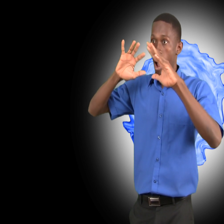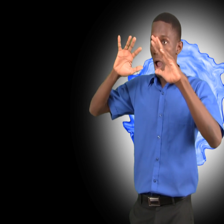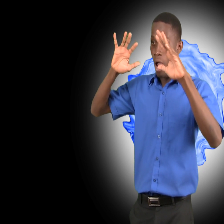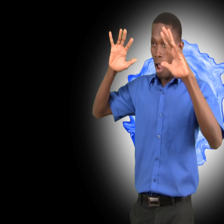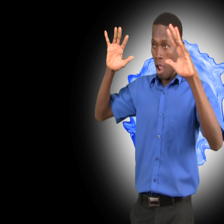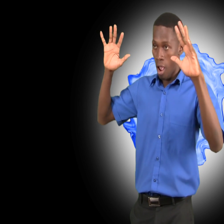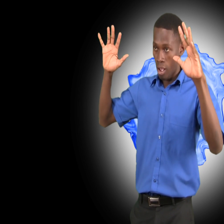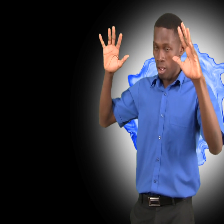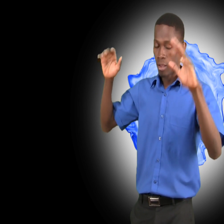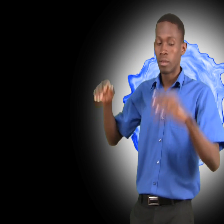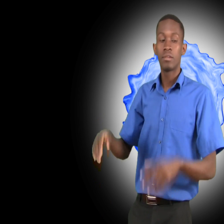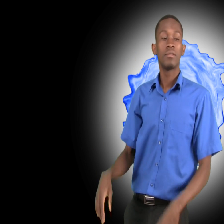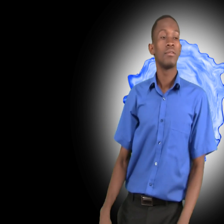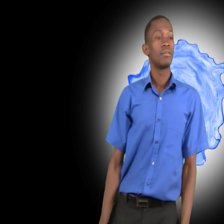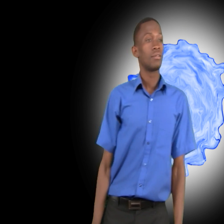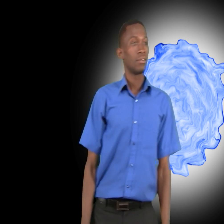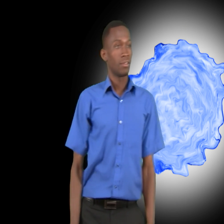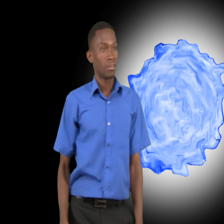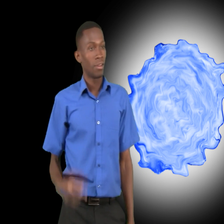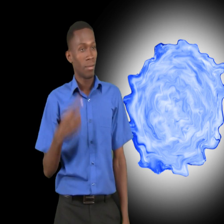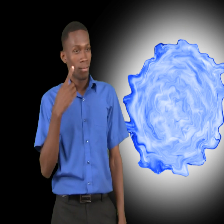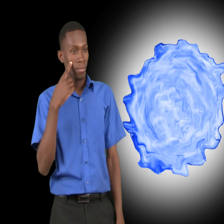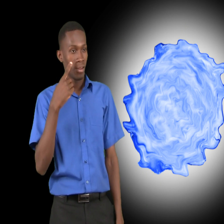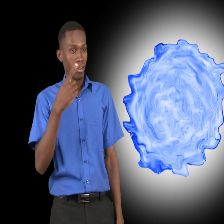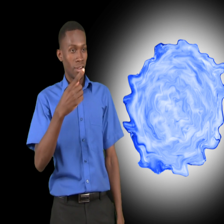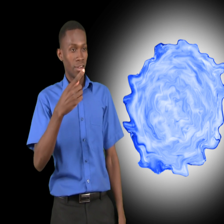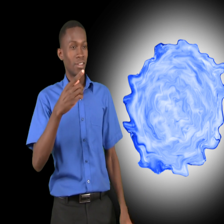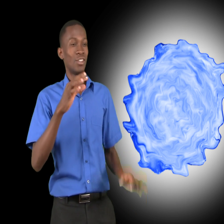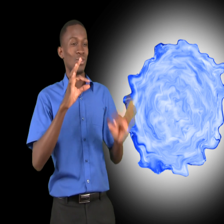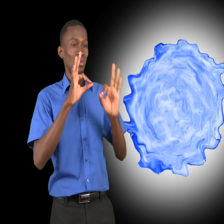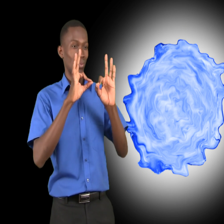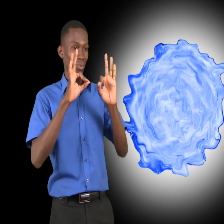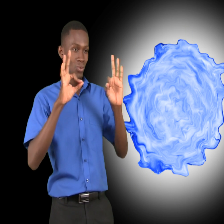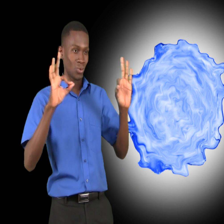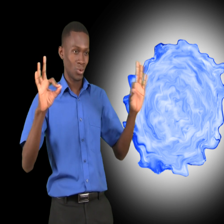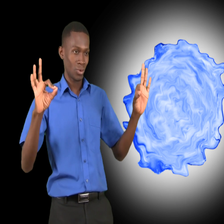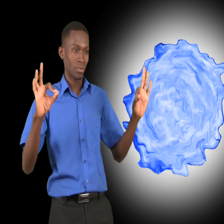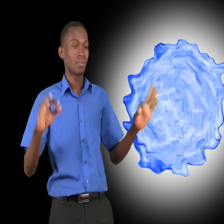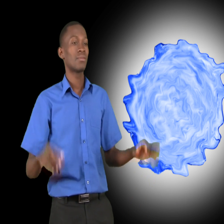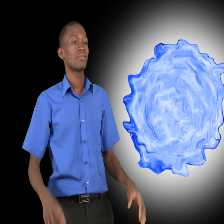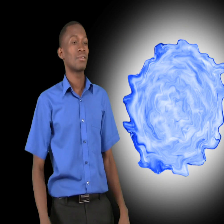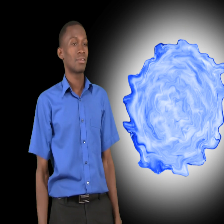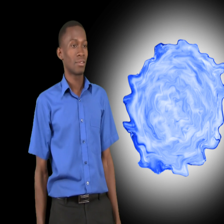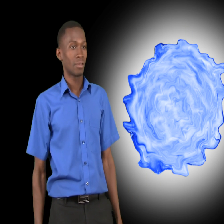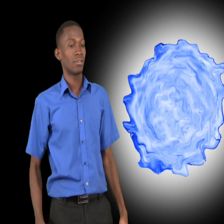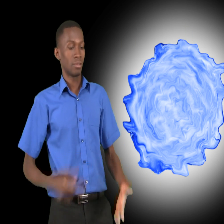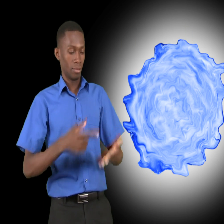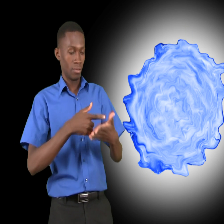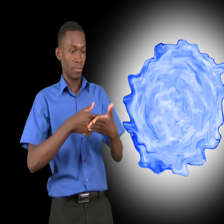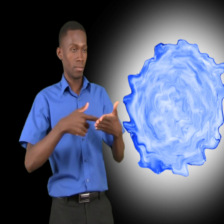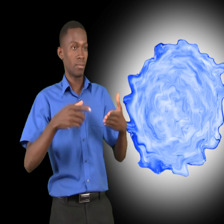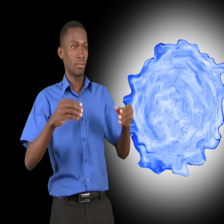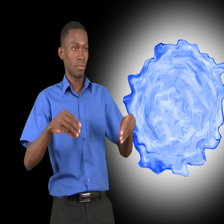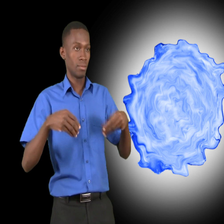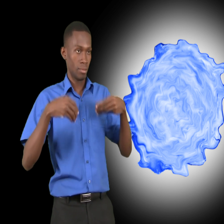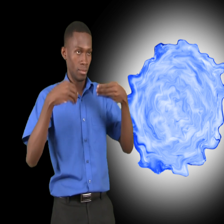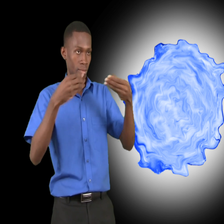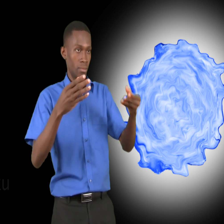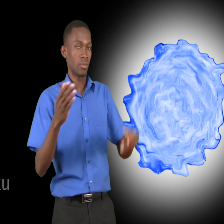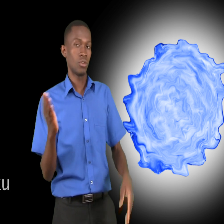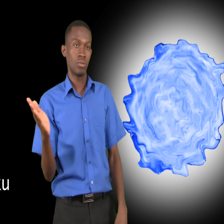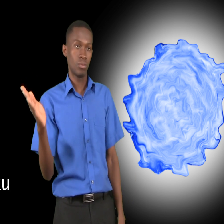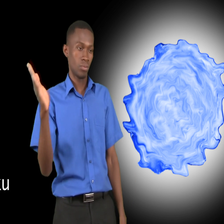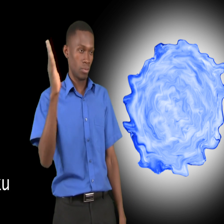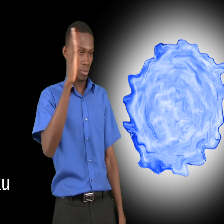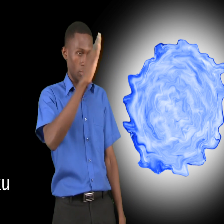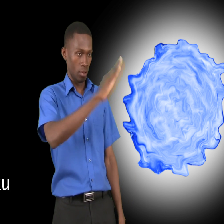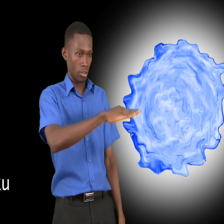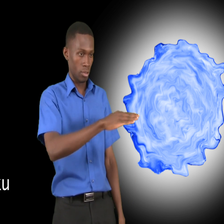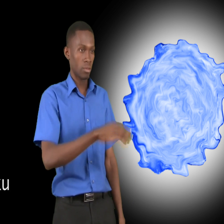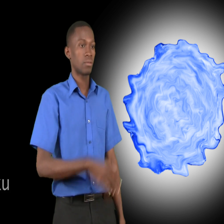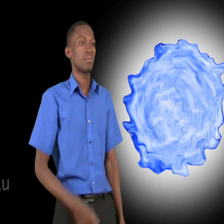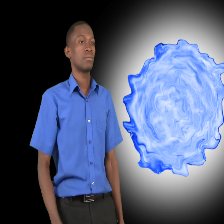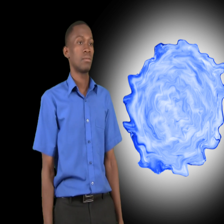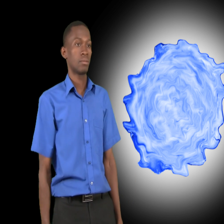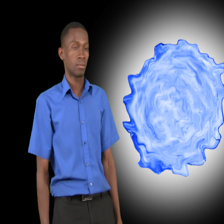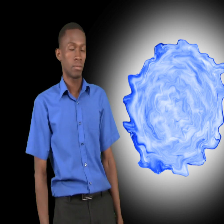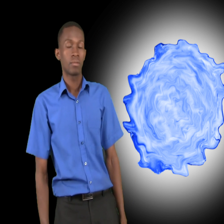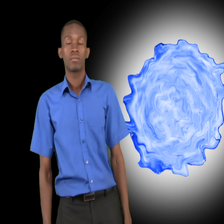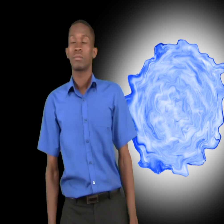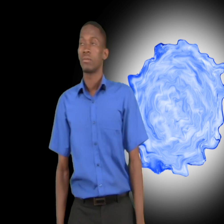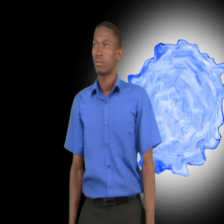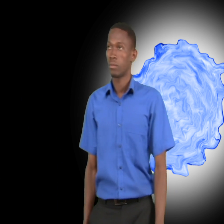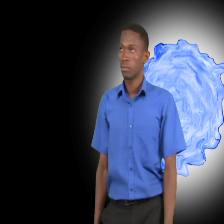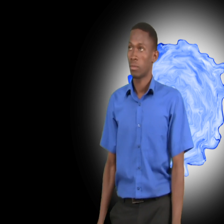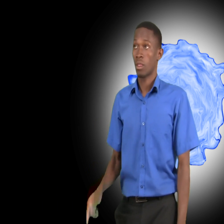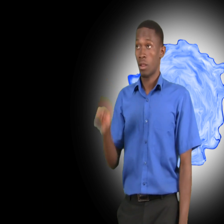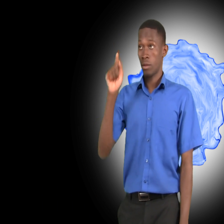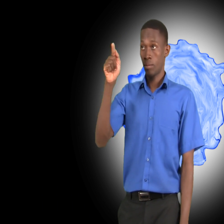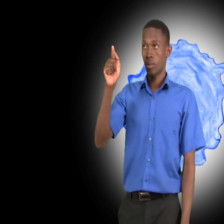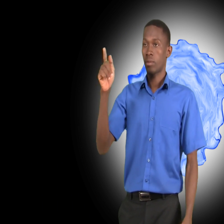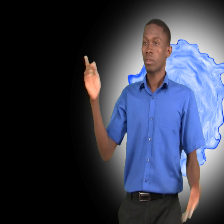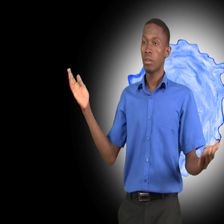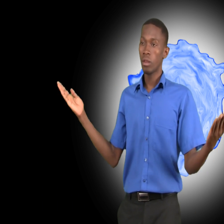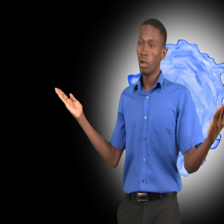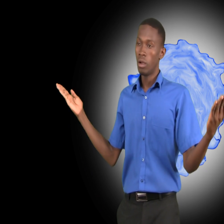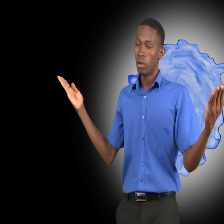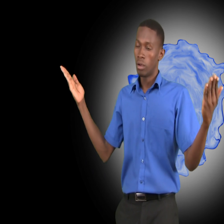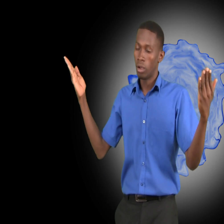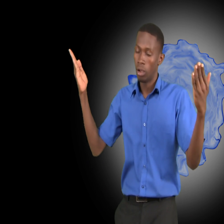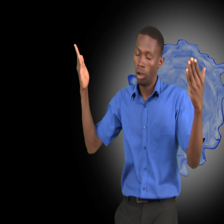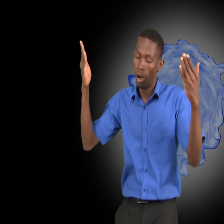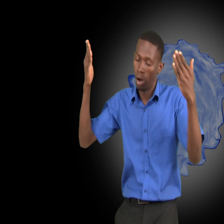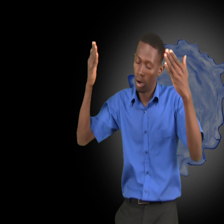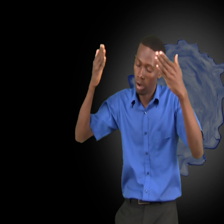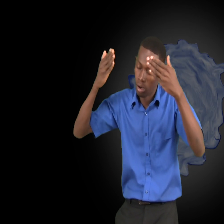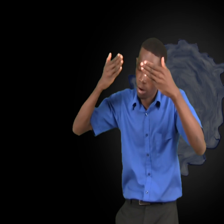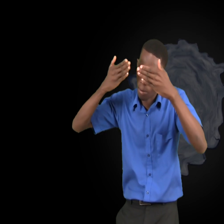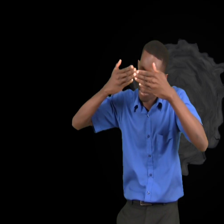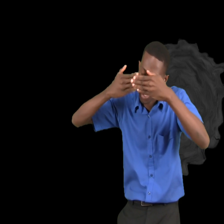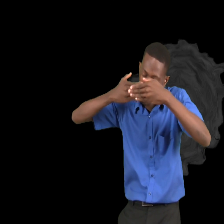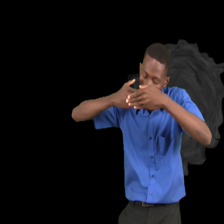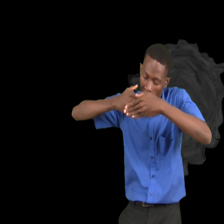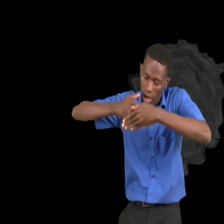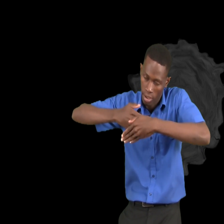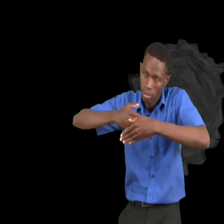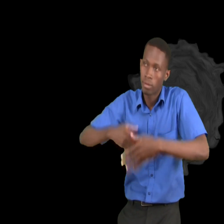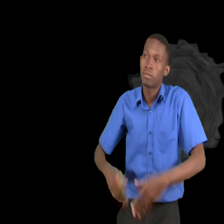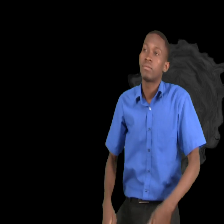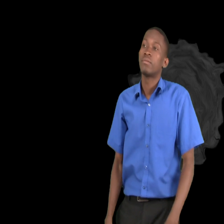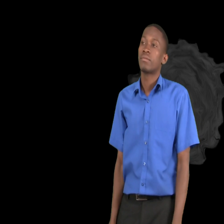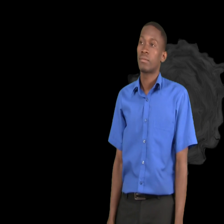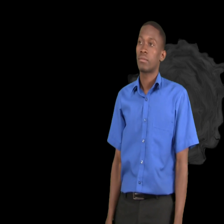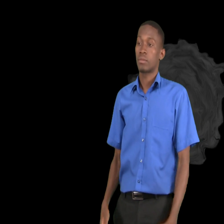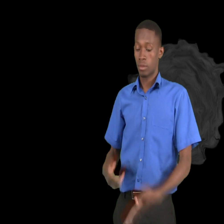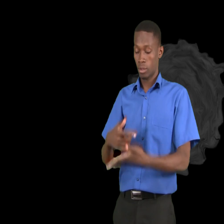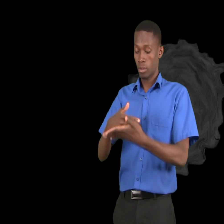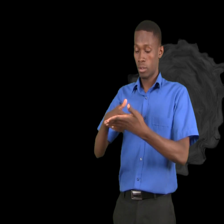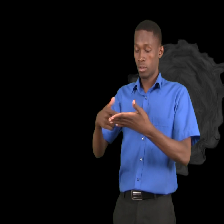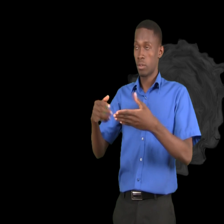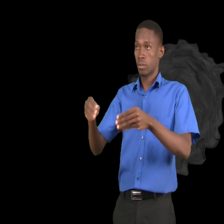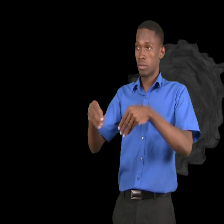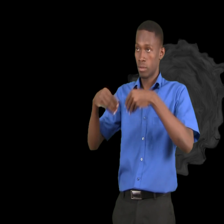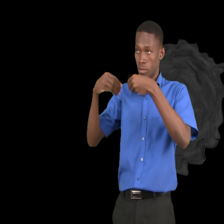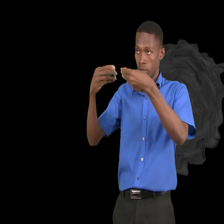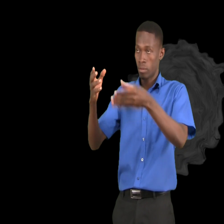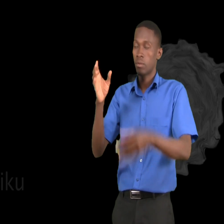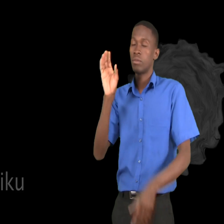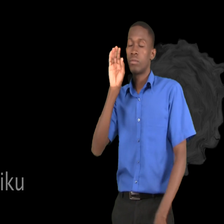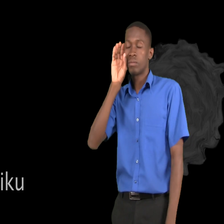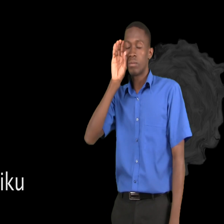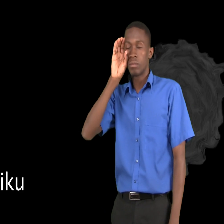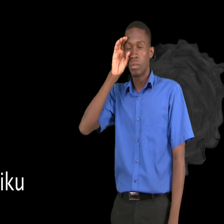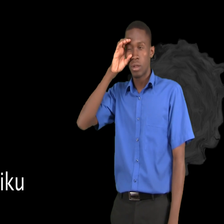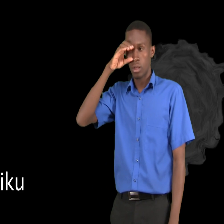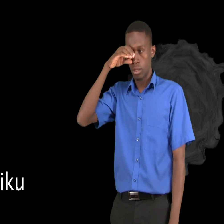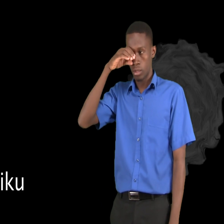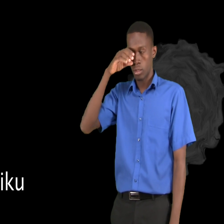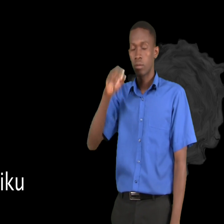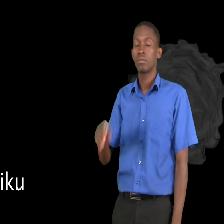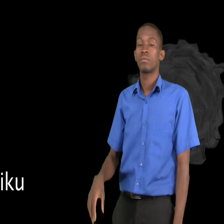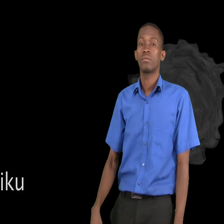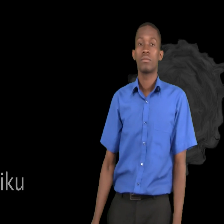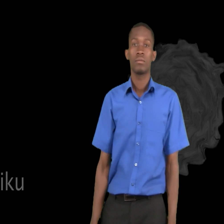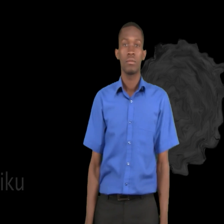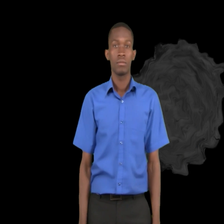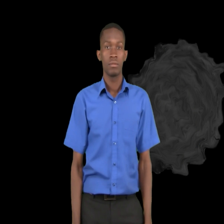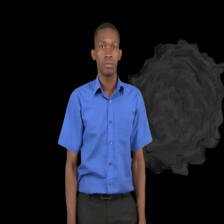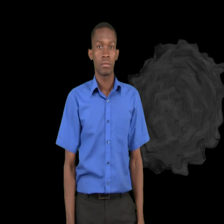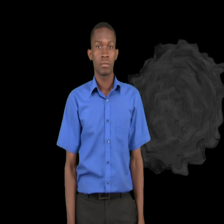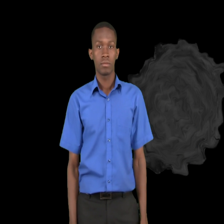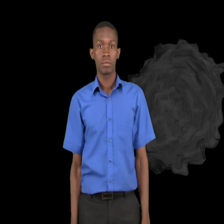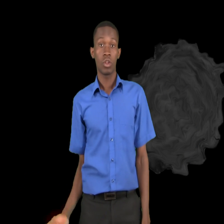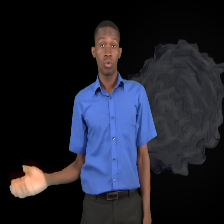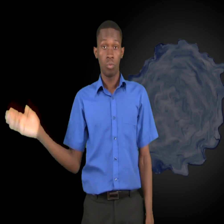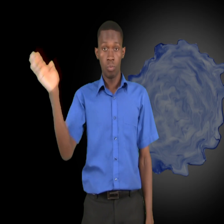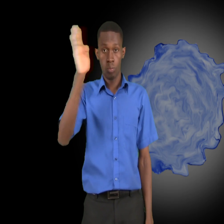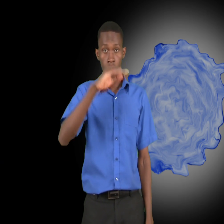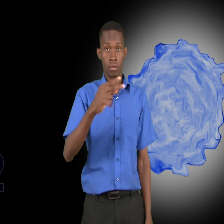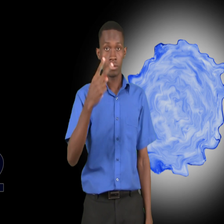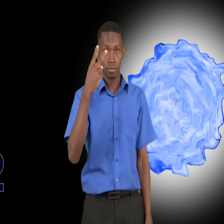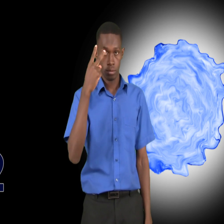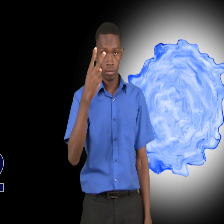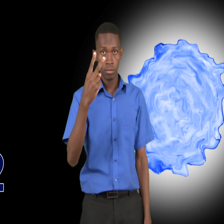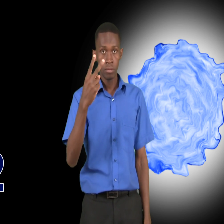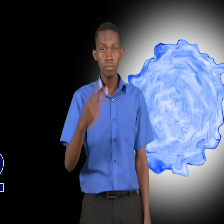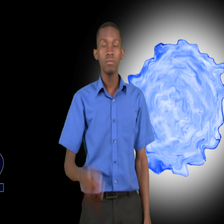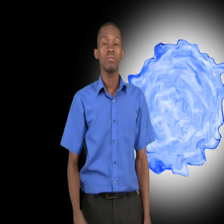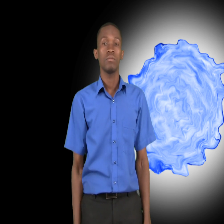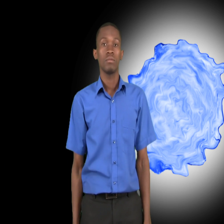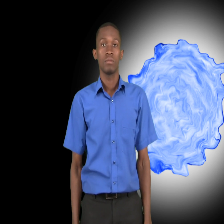God called the light “day,” and the darkness He called “night.” And there was evening, and there was morning—the first day.